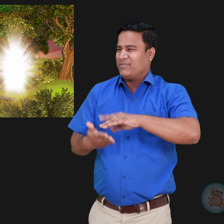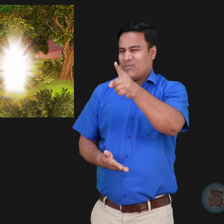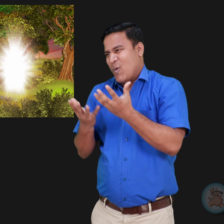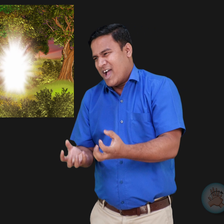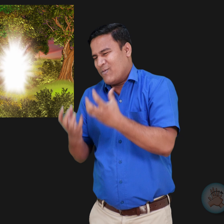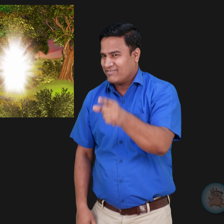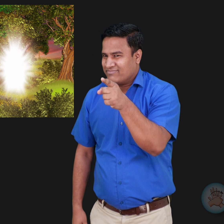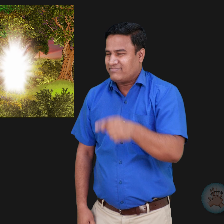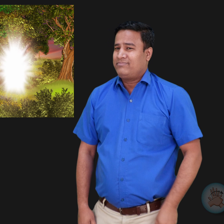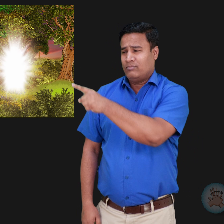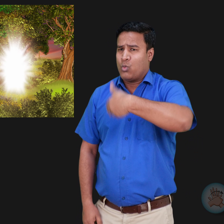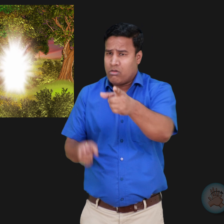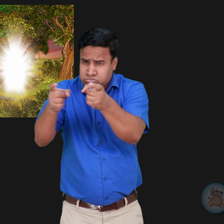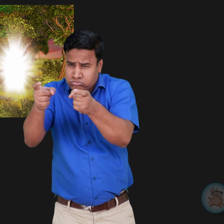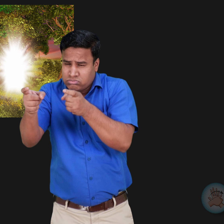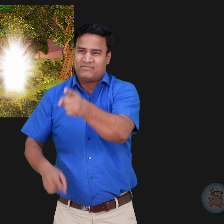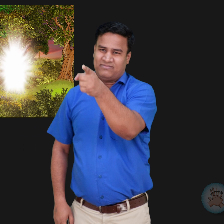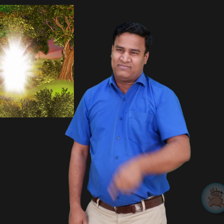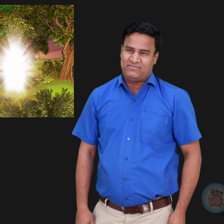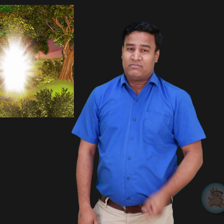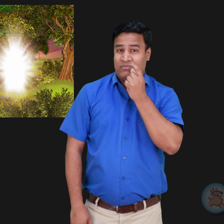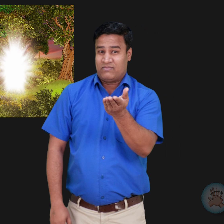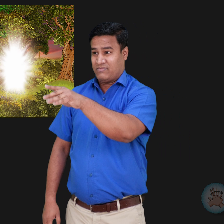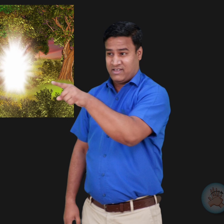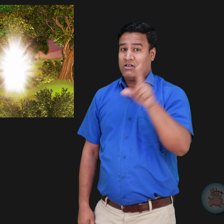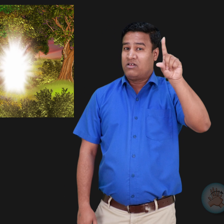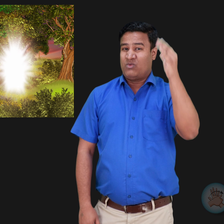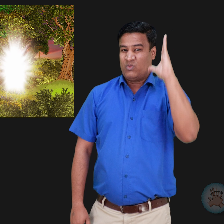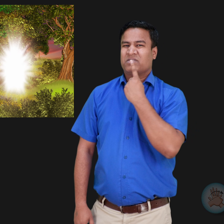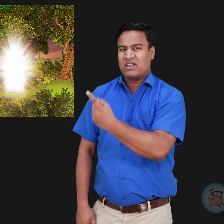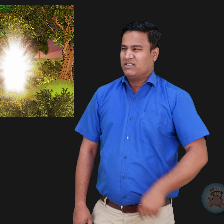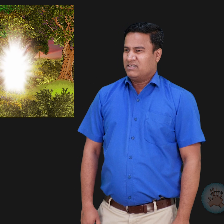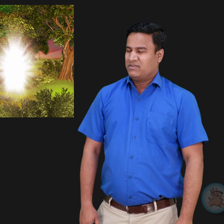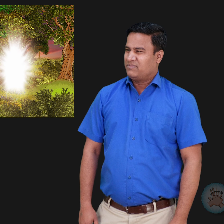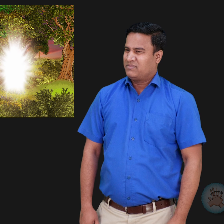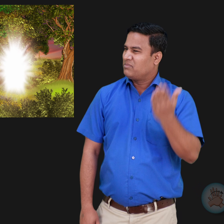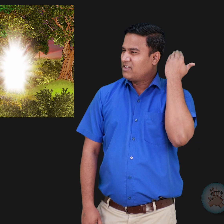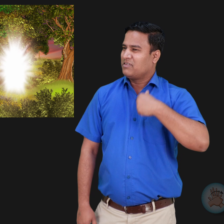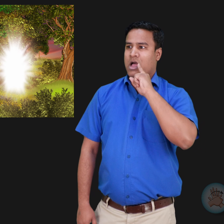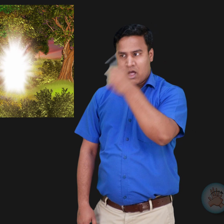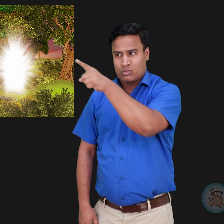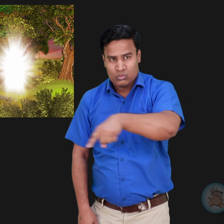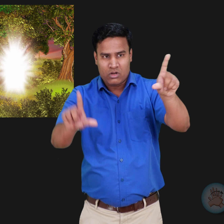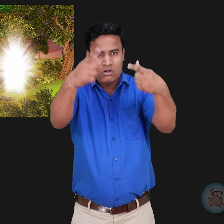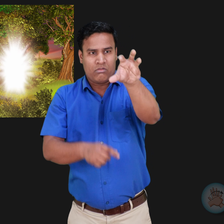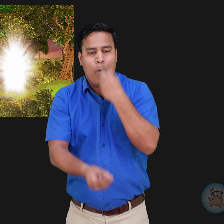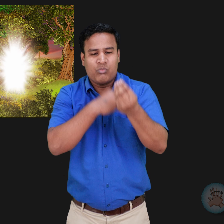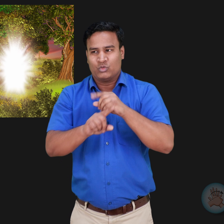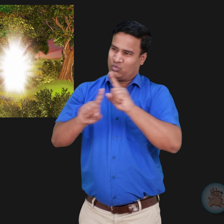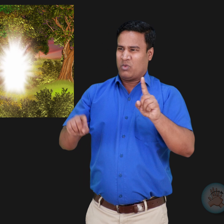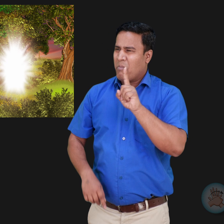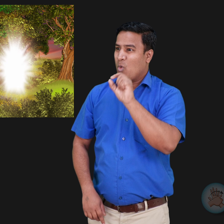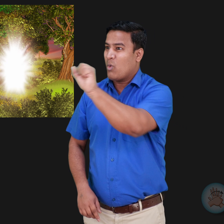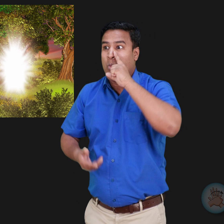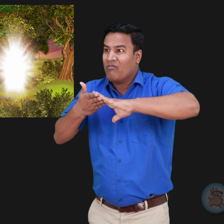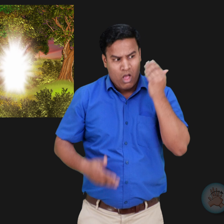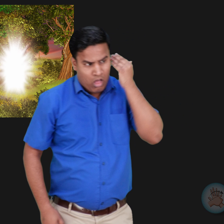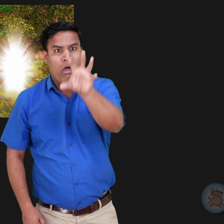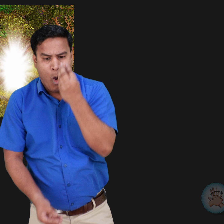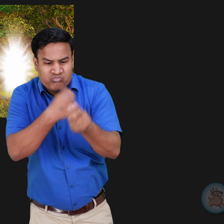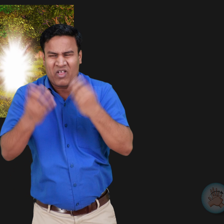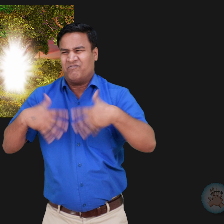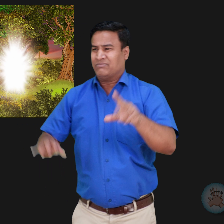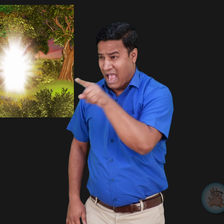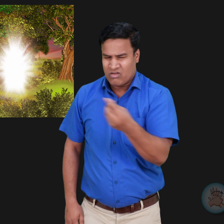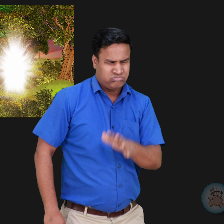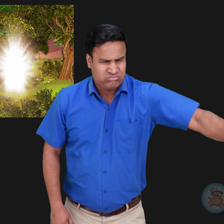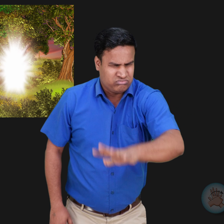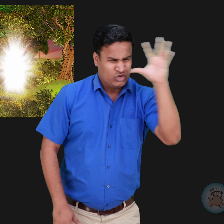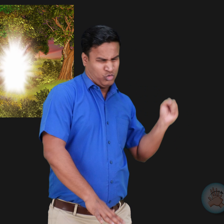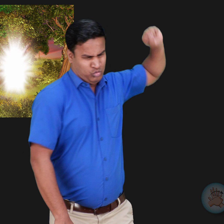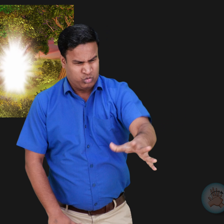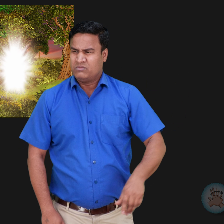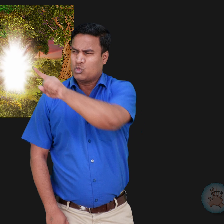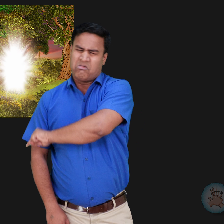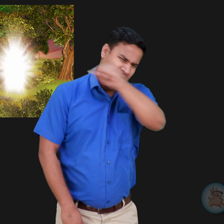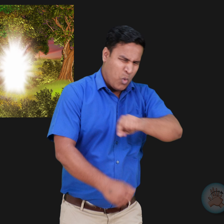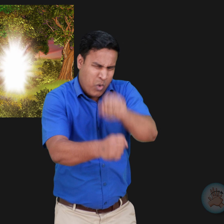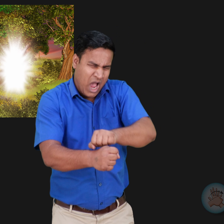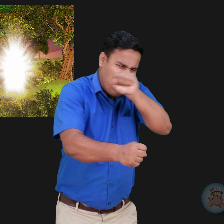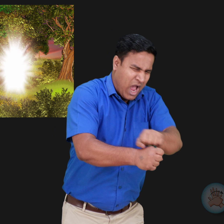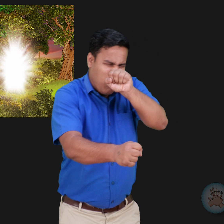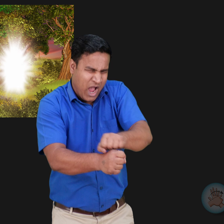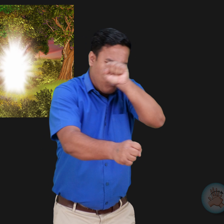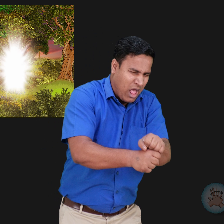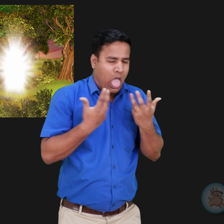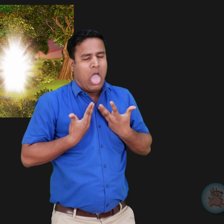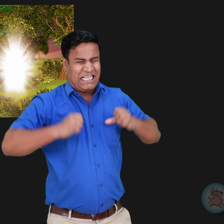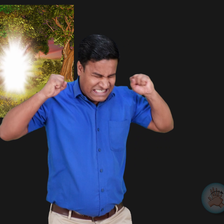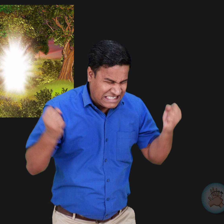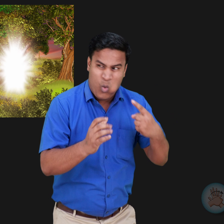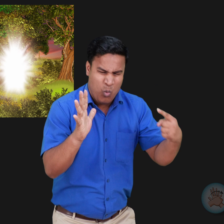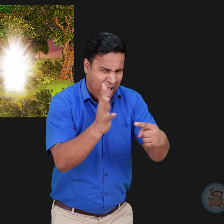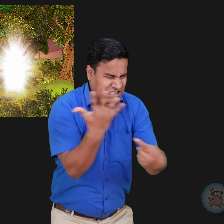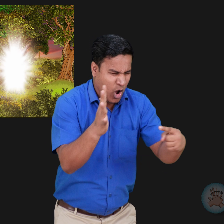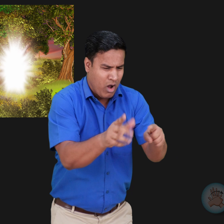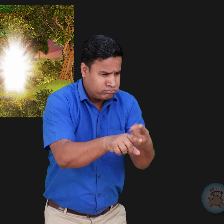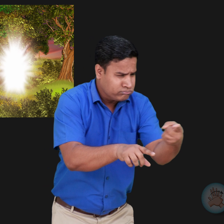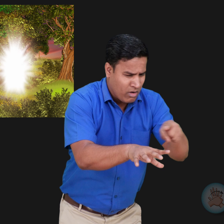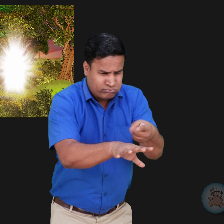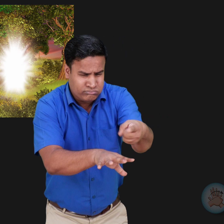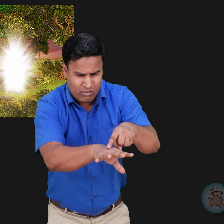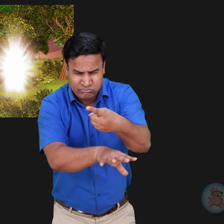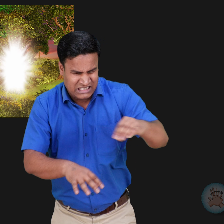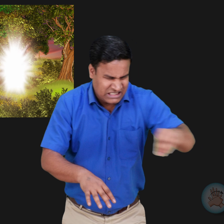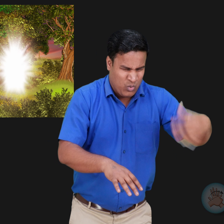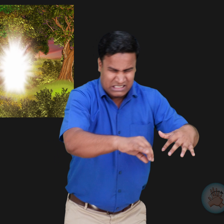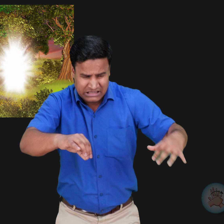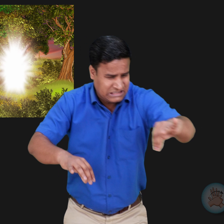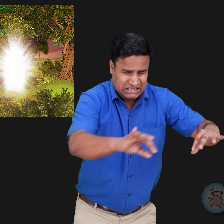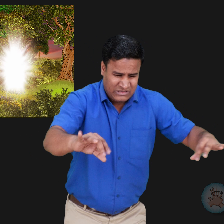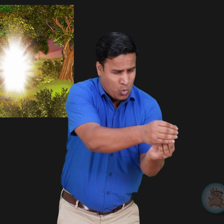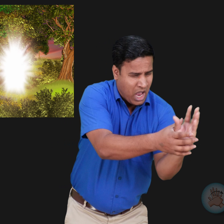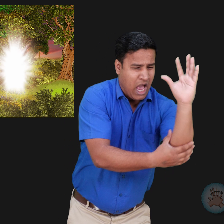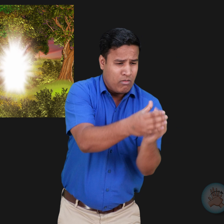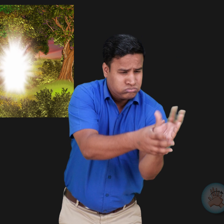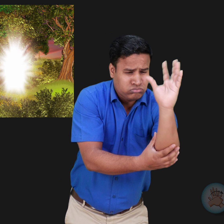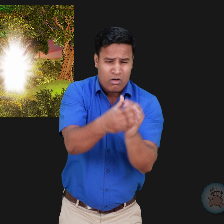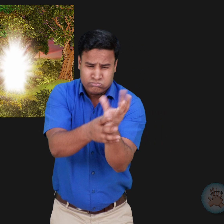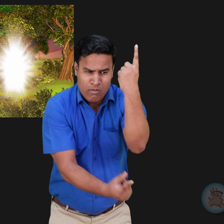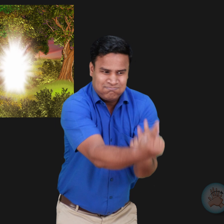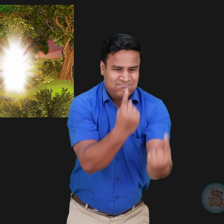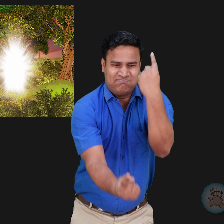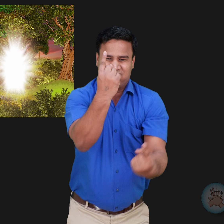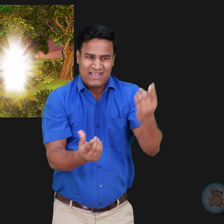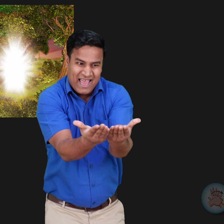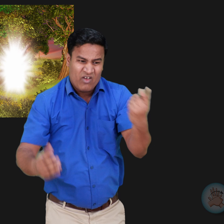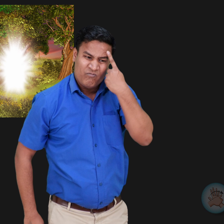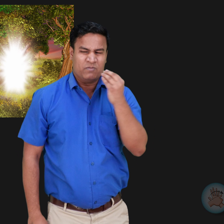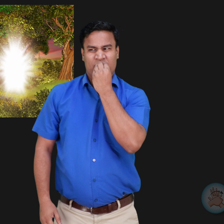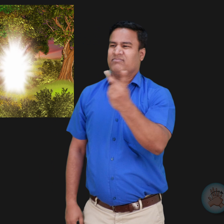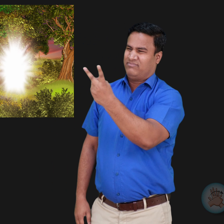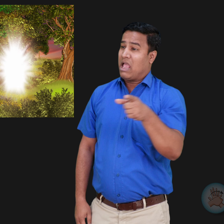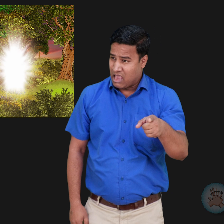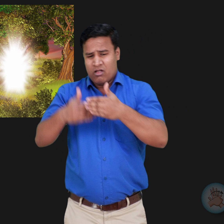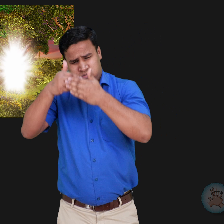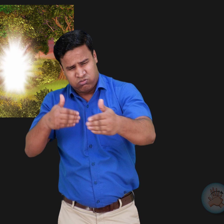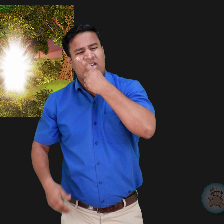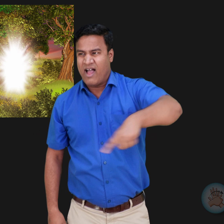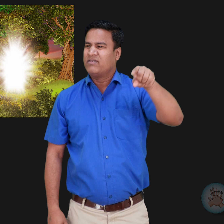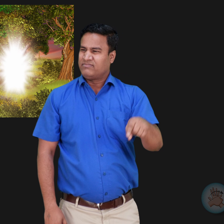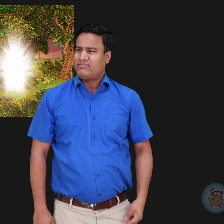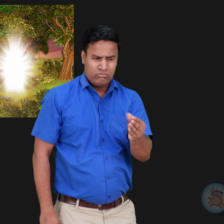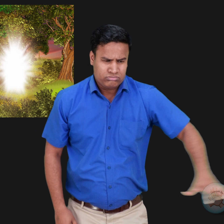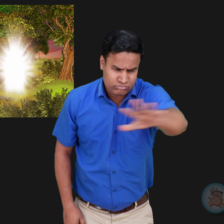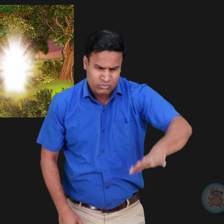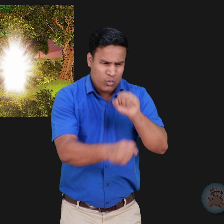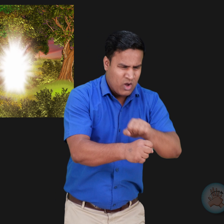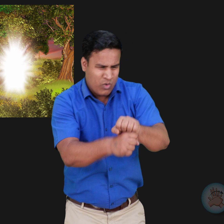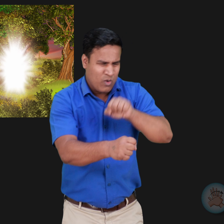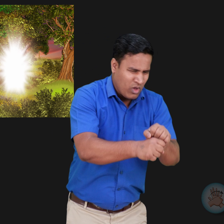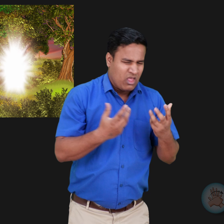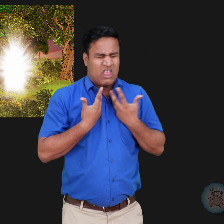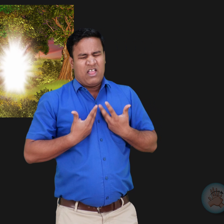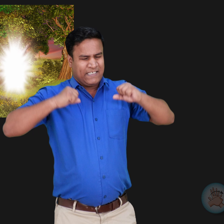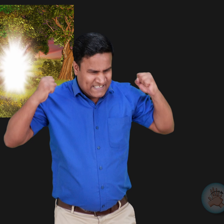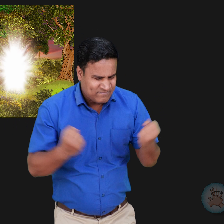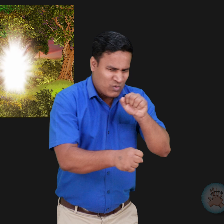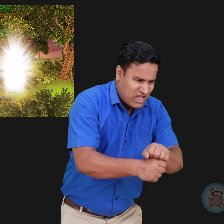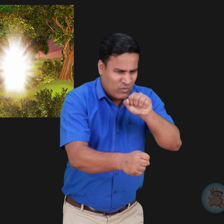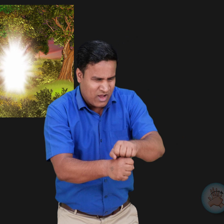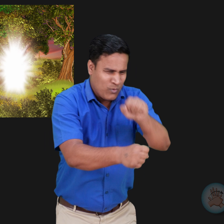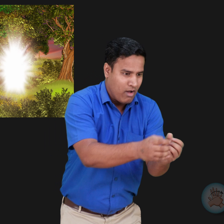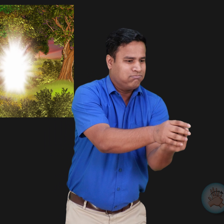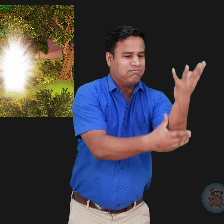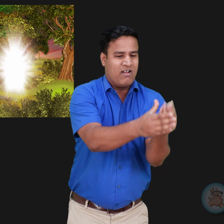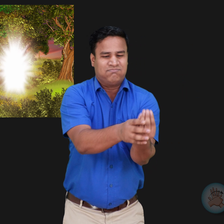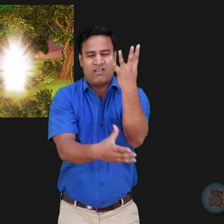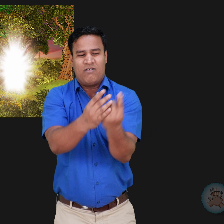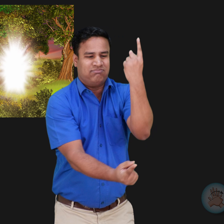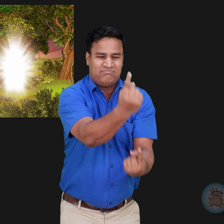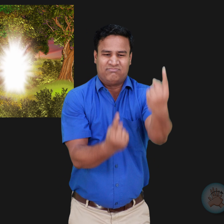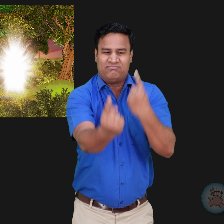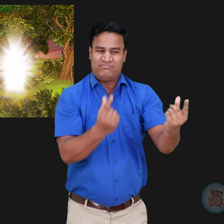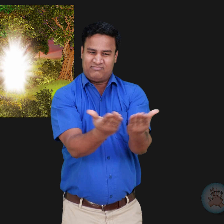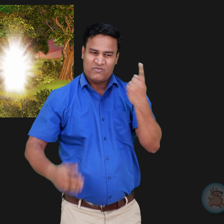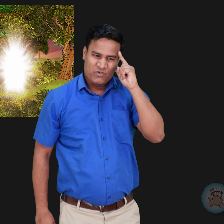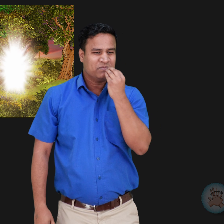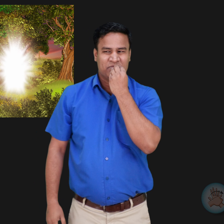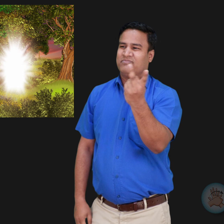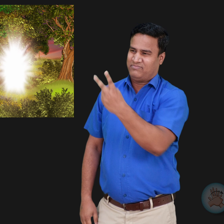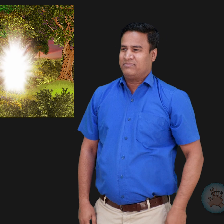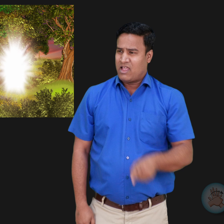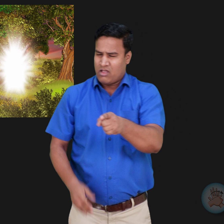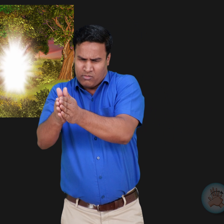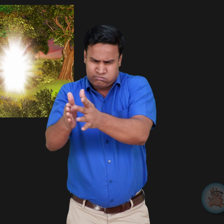And to Adam He said: “Because you have listened to the voice of your wife and have eaten from the tree of which I commanded you not to eat, cursed is the ground because of you; through toil you will eat of it all the days of your life. Both thorns and thistles it will yield for you, and you will eat the plants of the field.